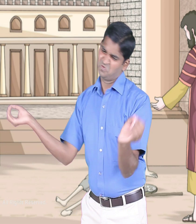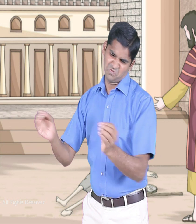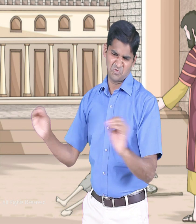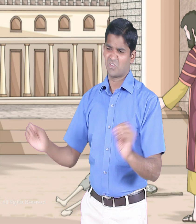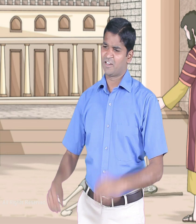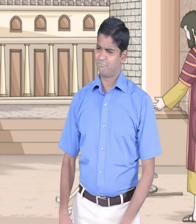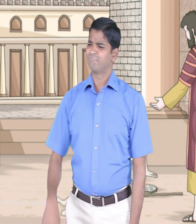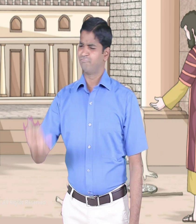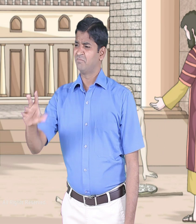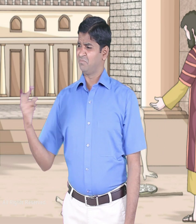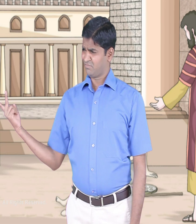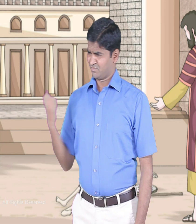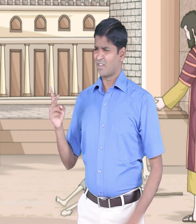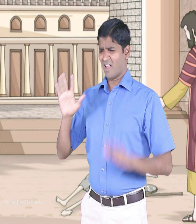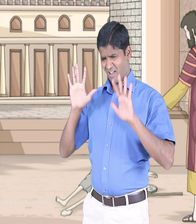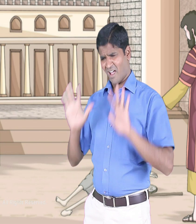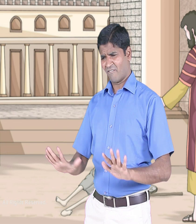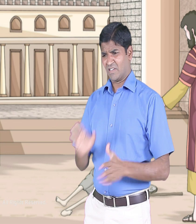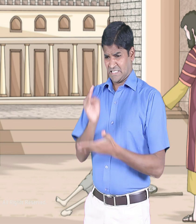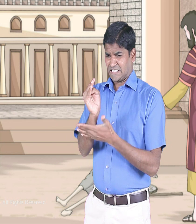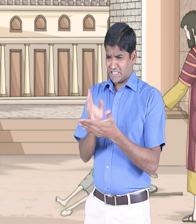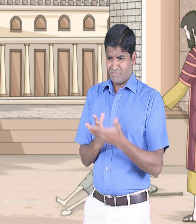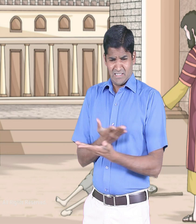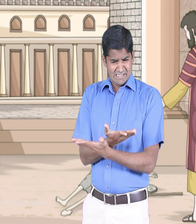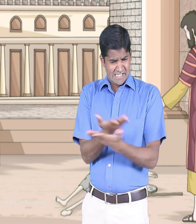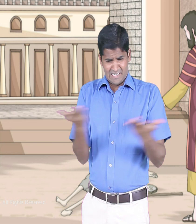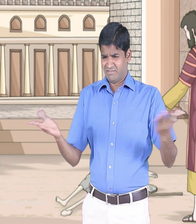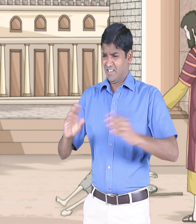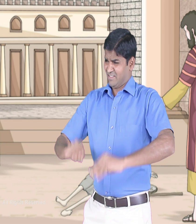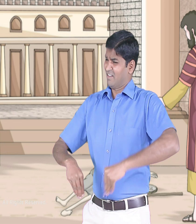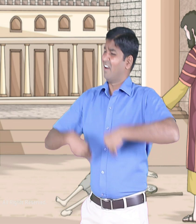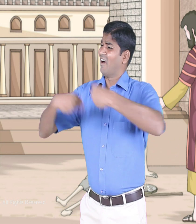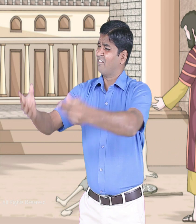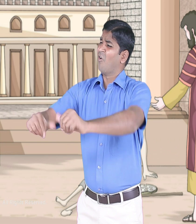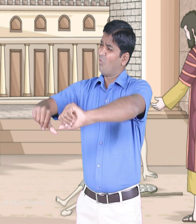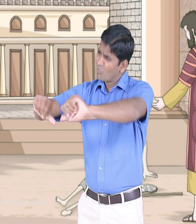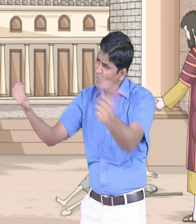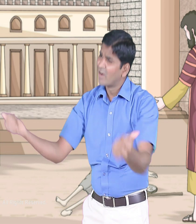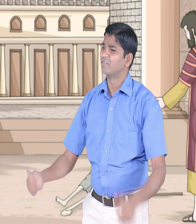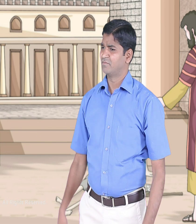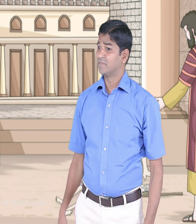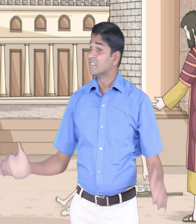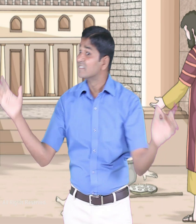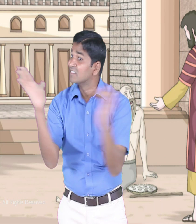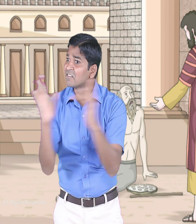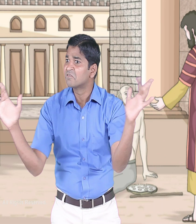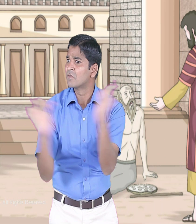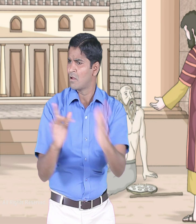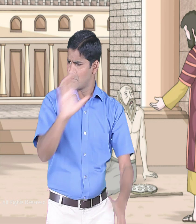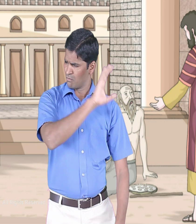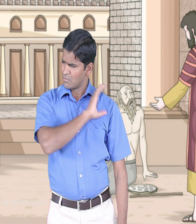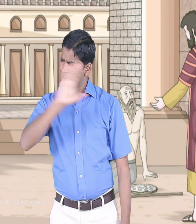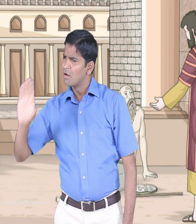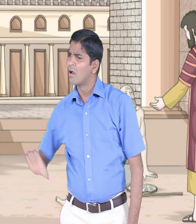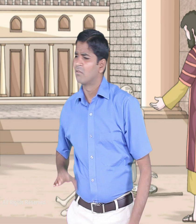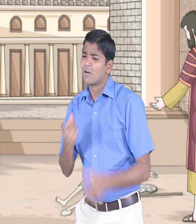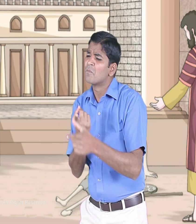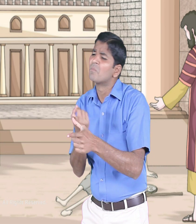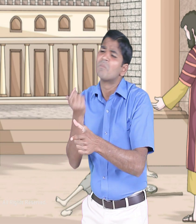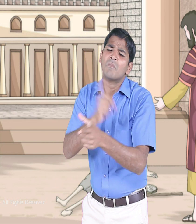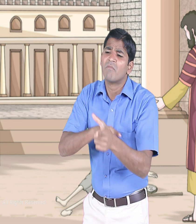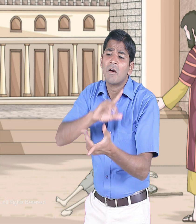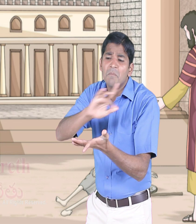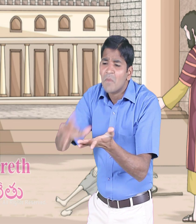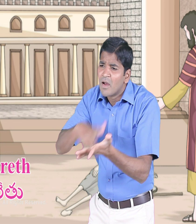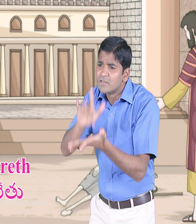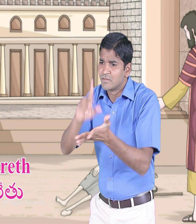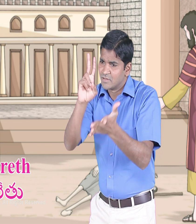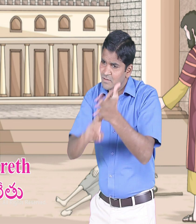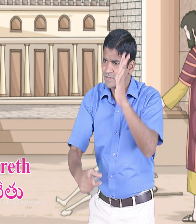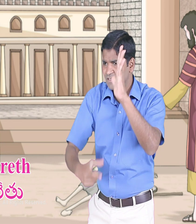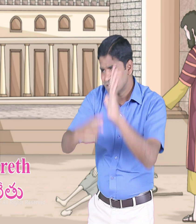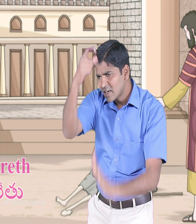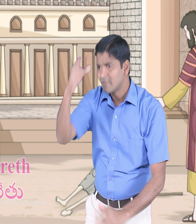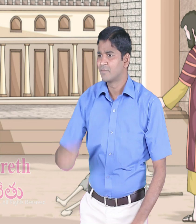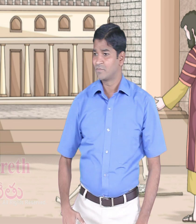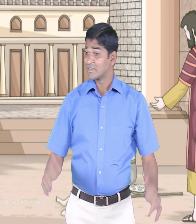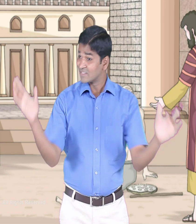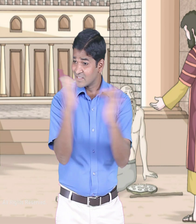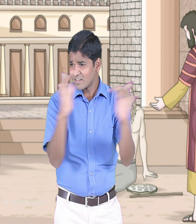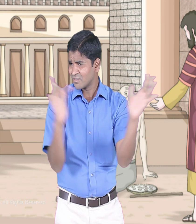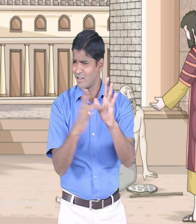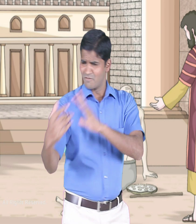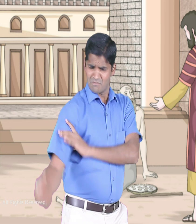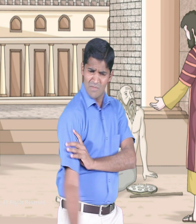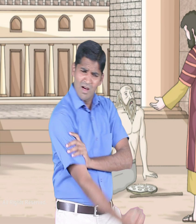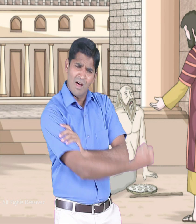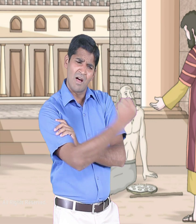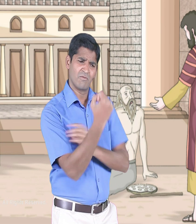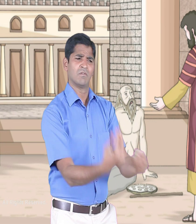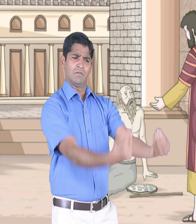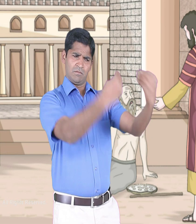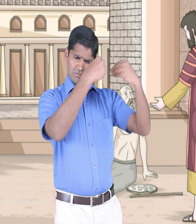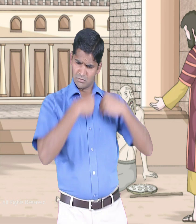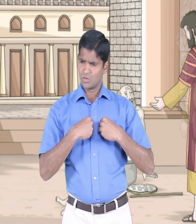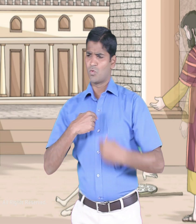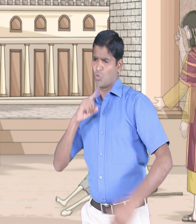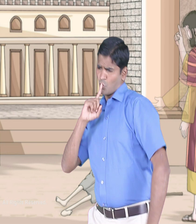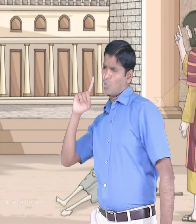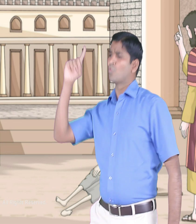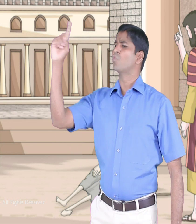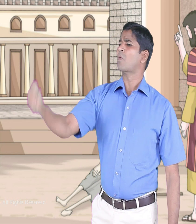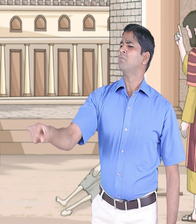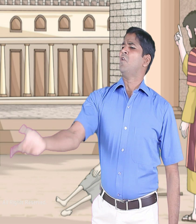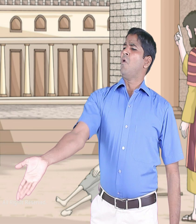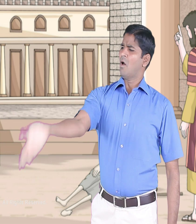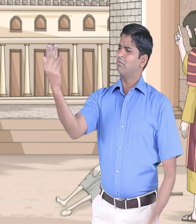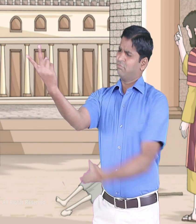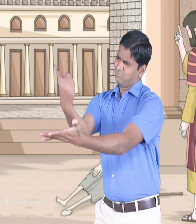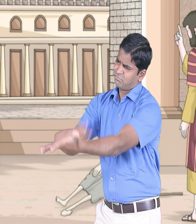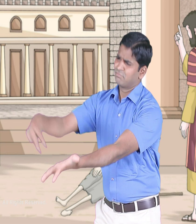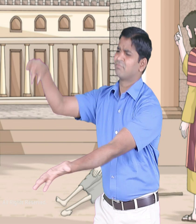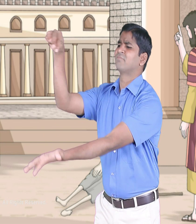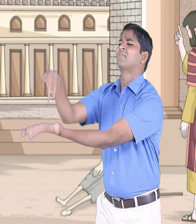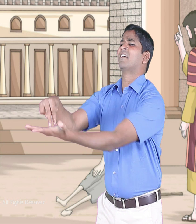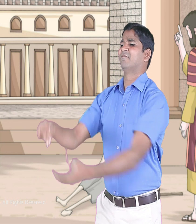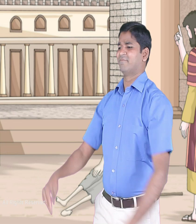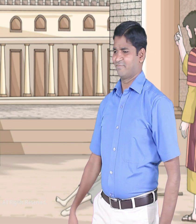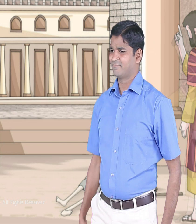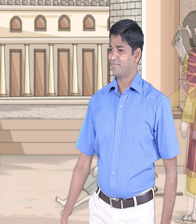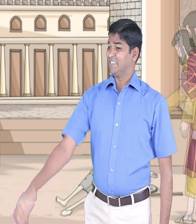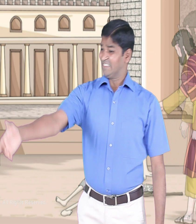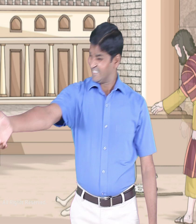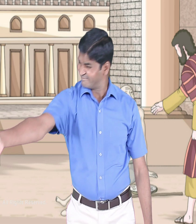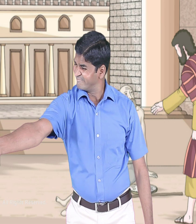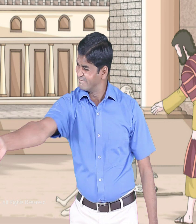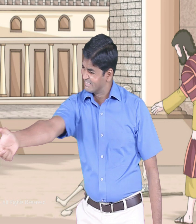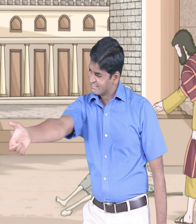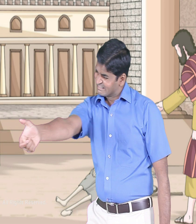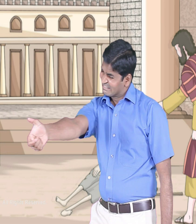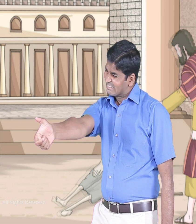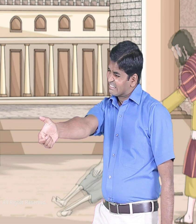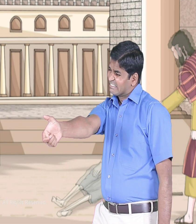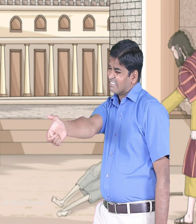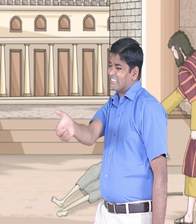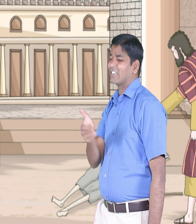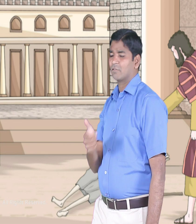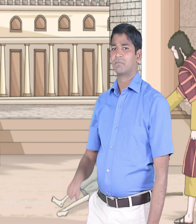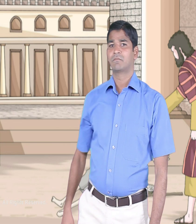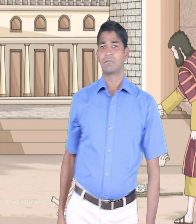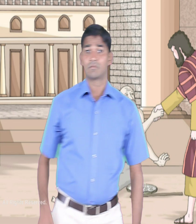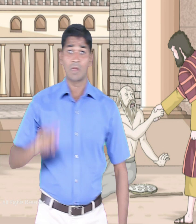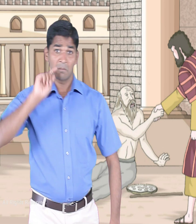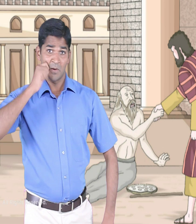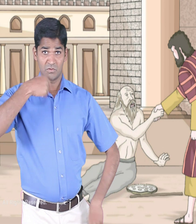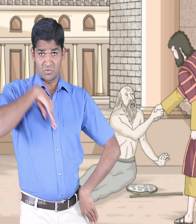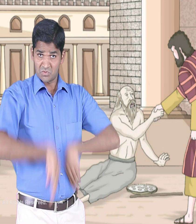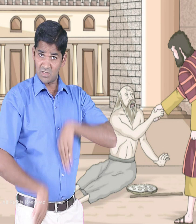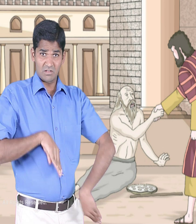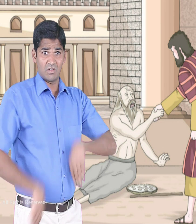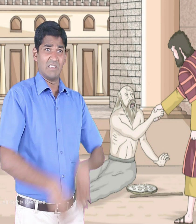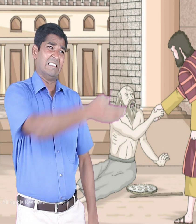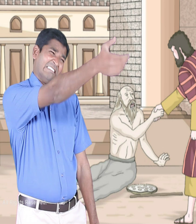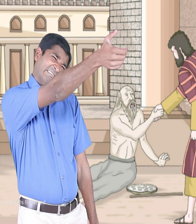But Peter said, “Silver or gold I do not have, but what I have I give you: In the name of Jesus Christ of Nazareth, get up and walk!”